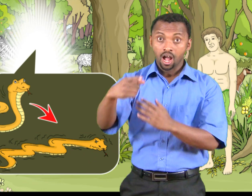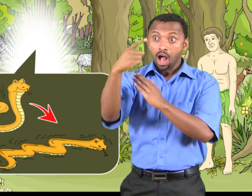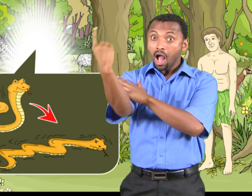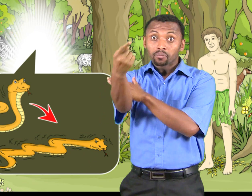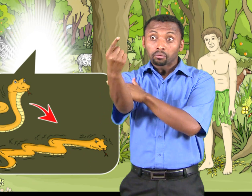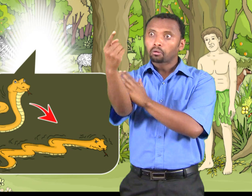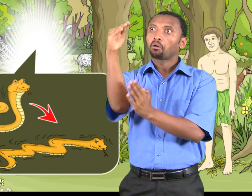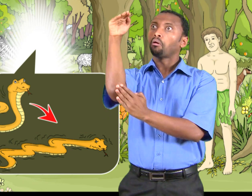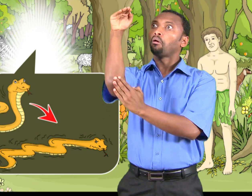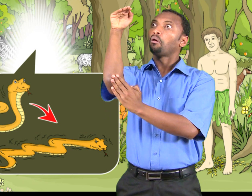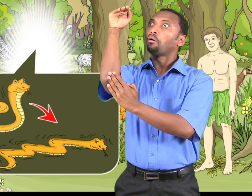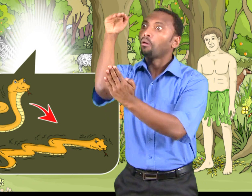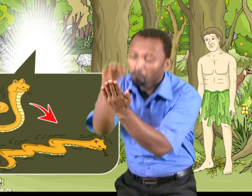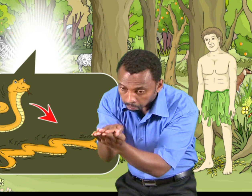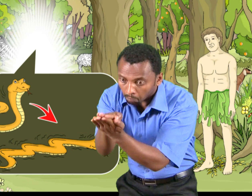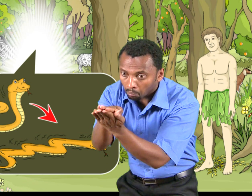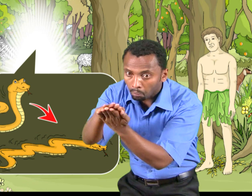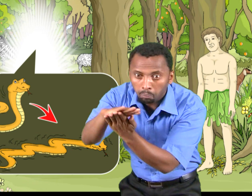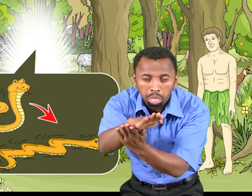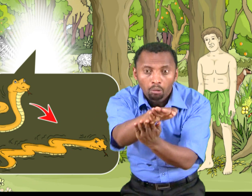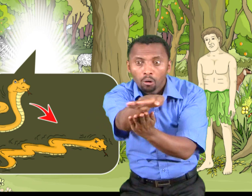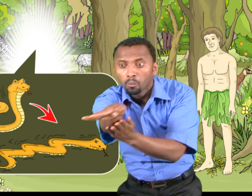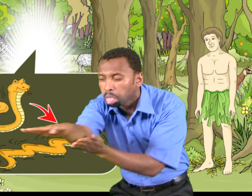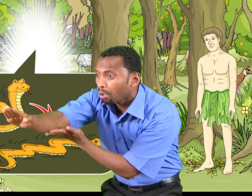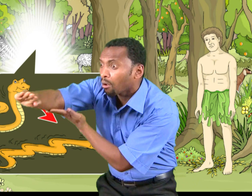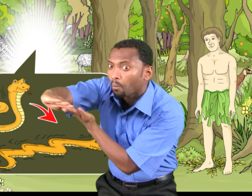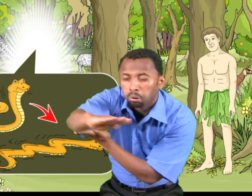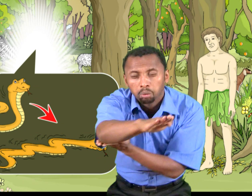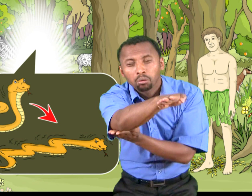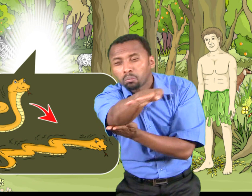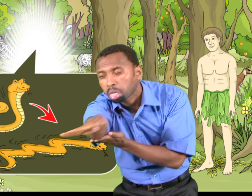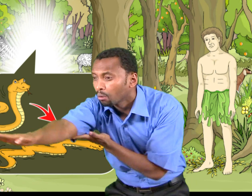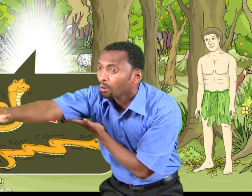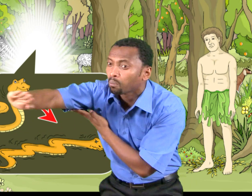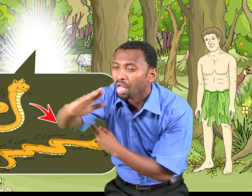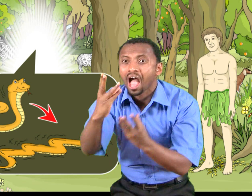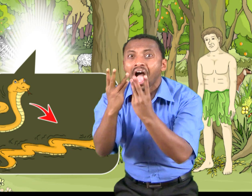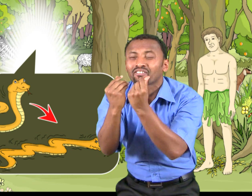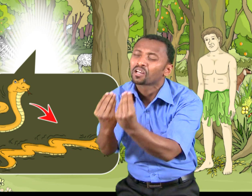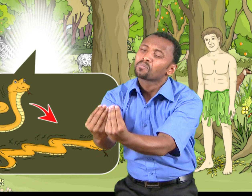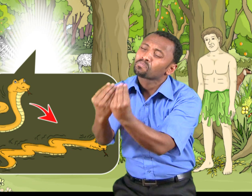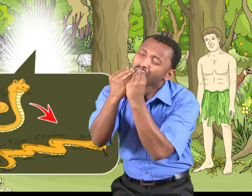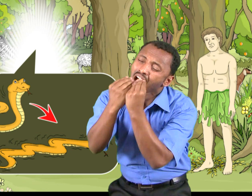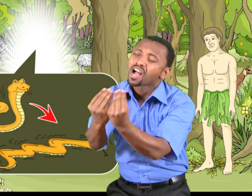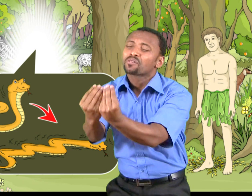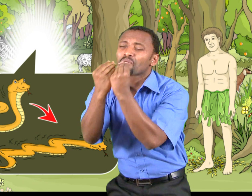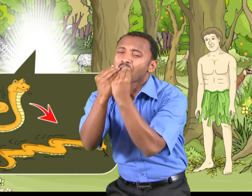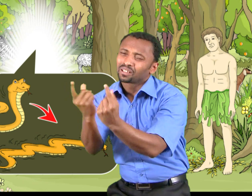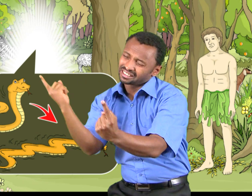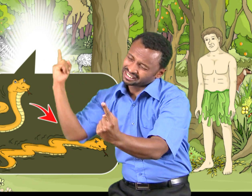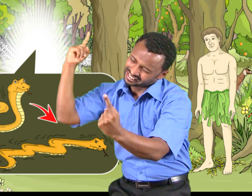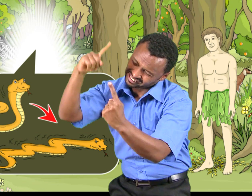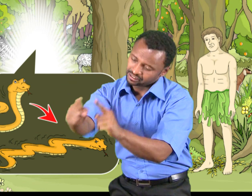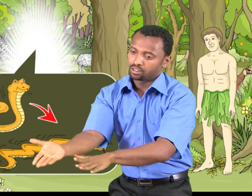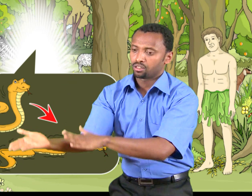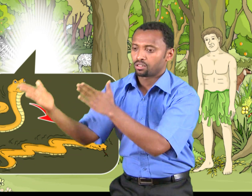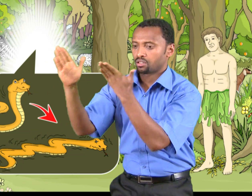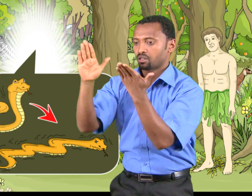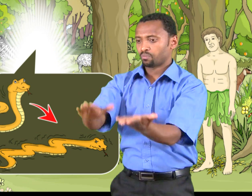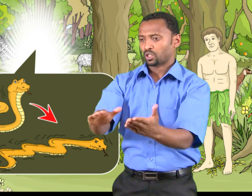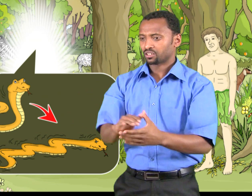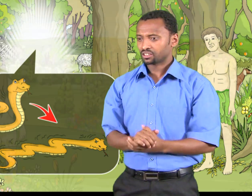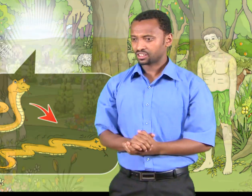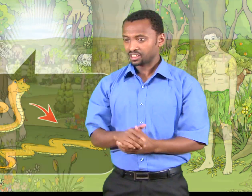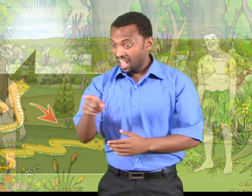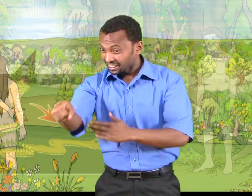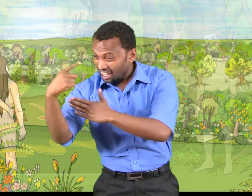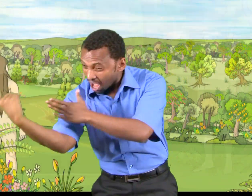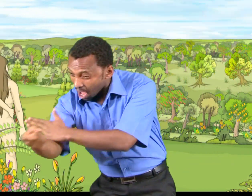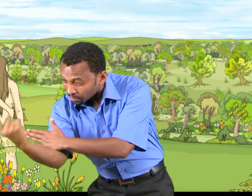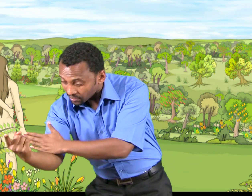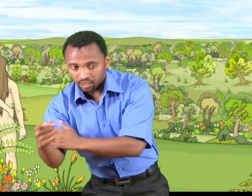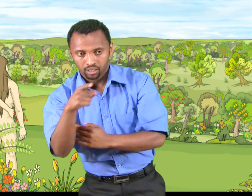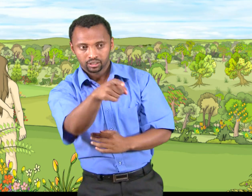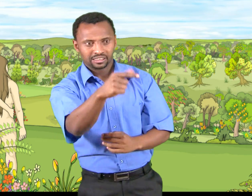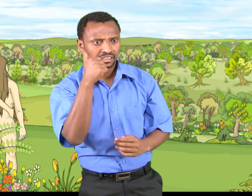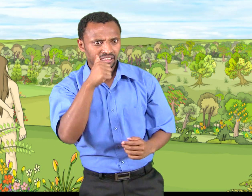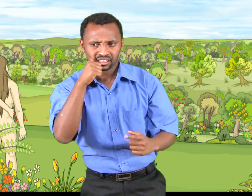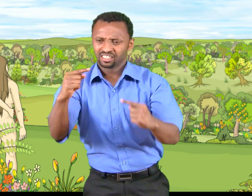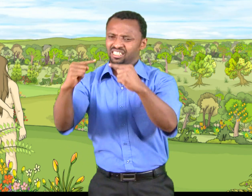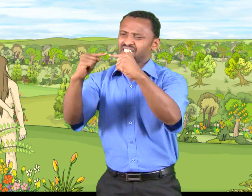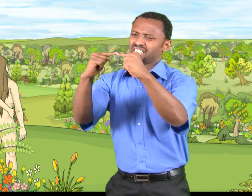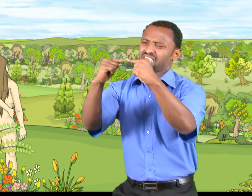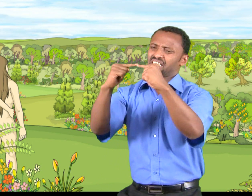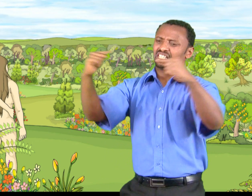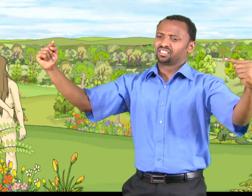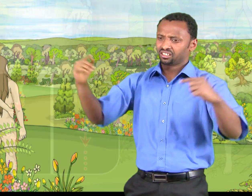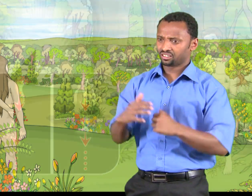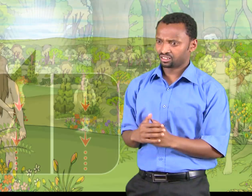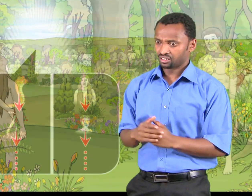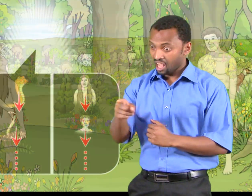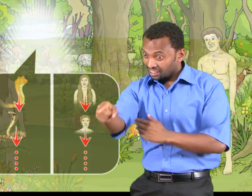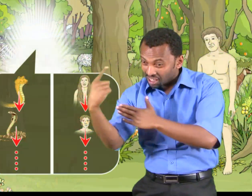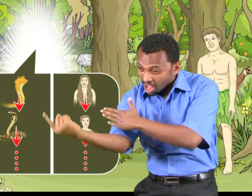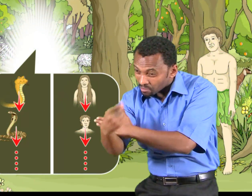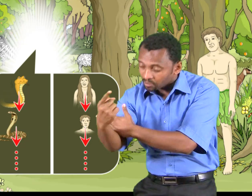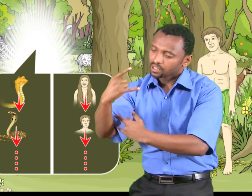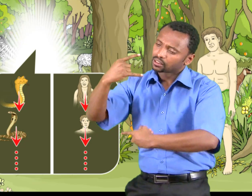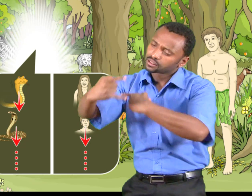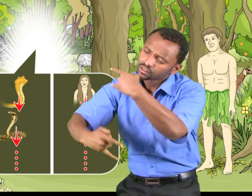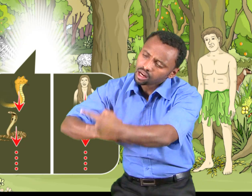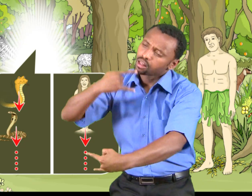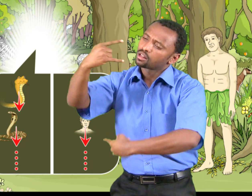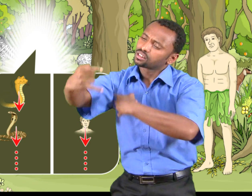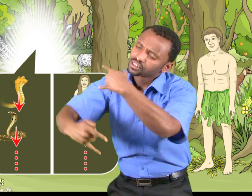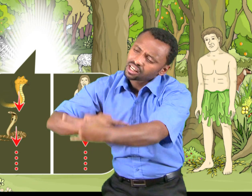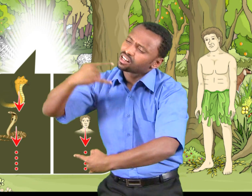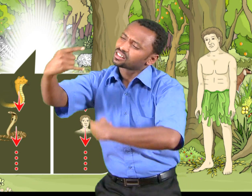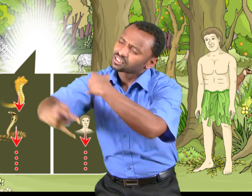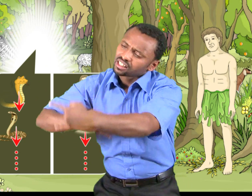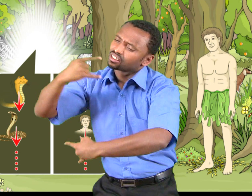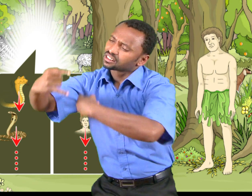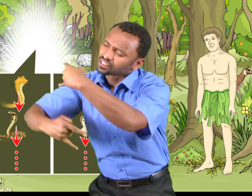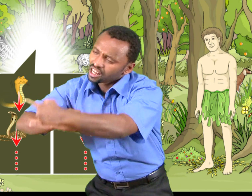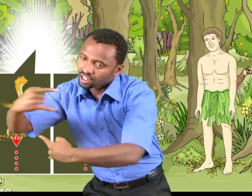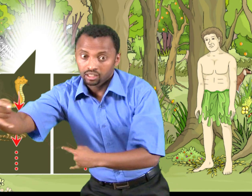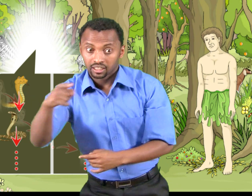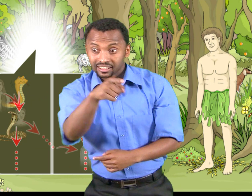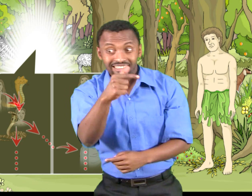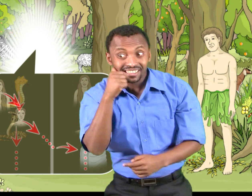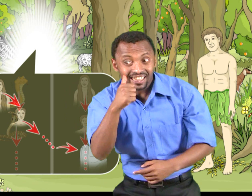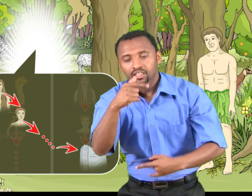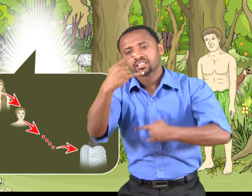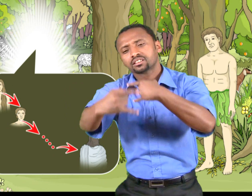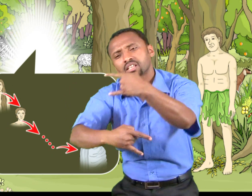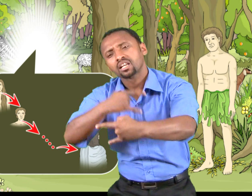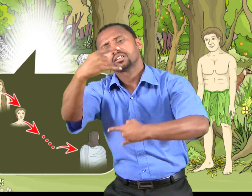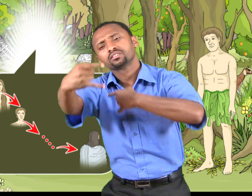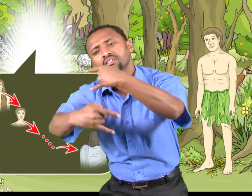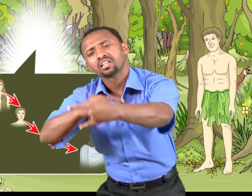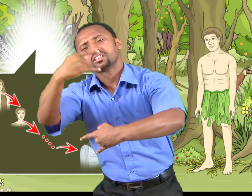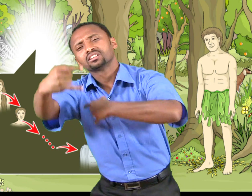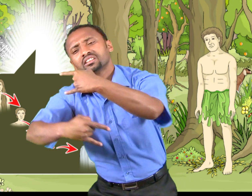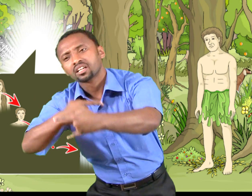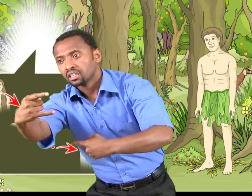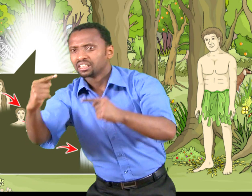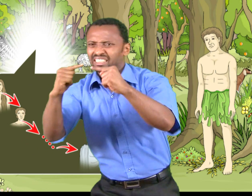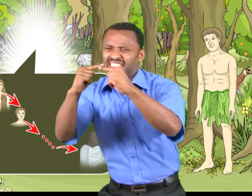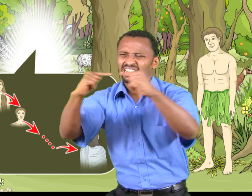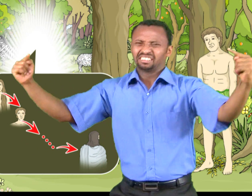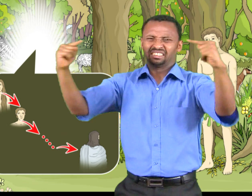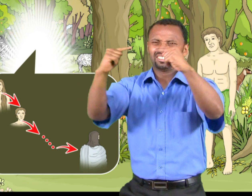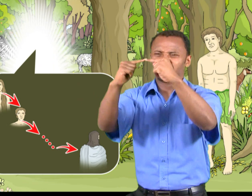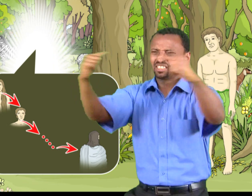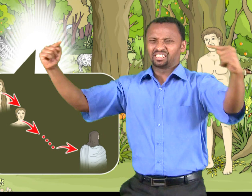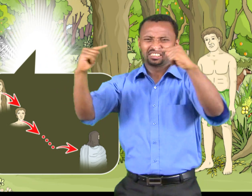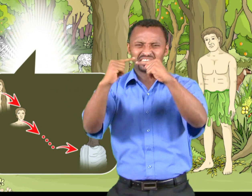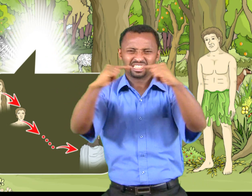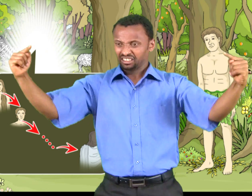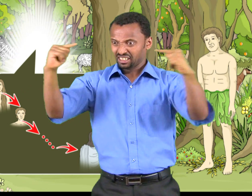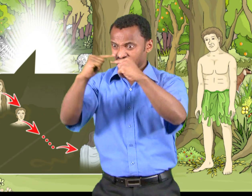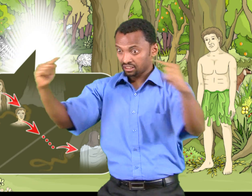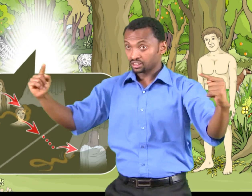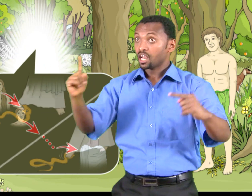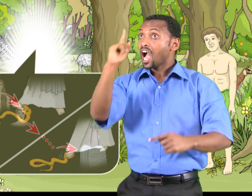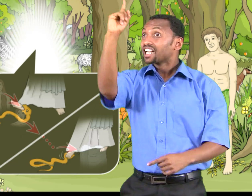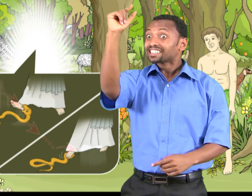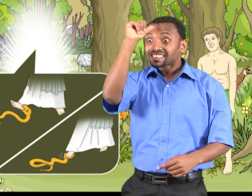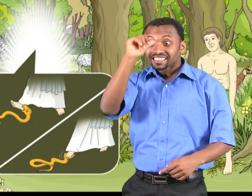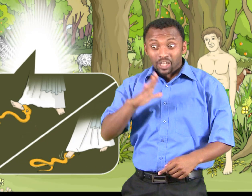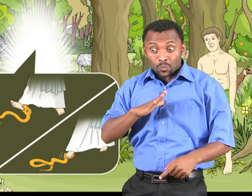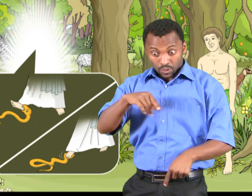On your belly will you go, and dust you will eat, all the days of your life. And I will put enmity between you and the woman, and between your seed and her seed.